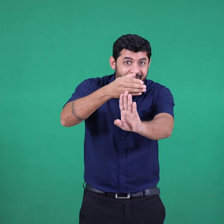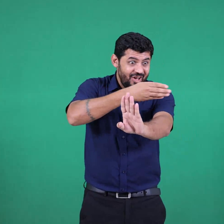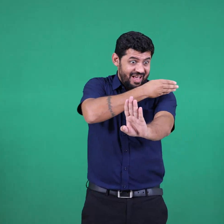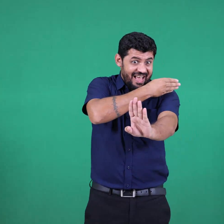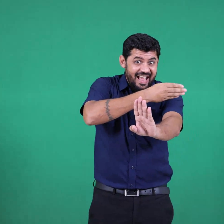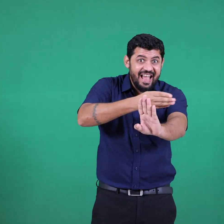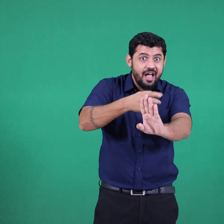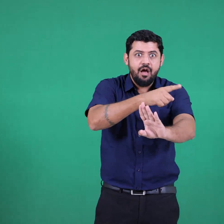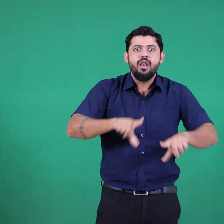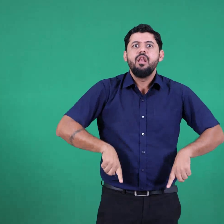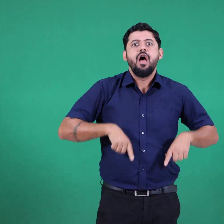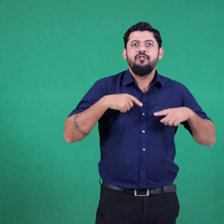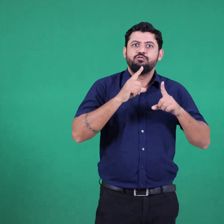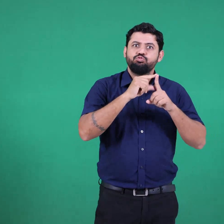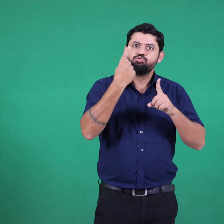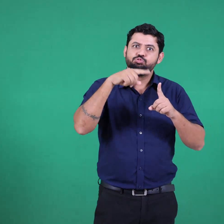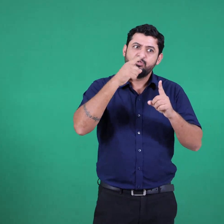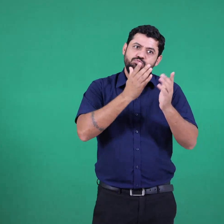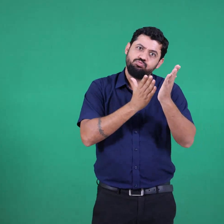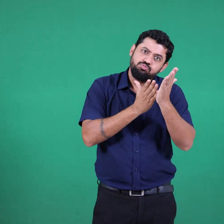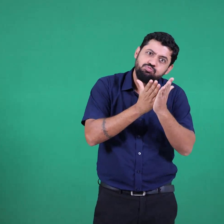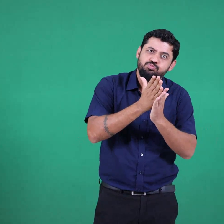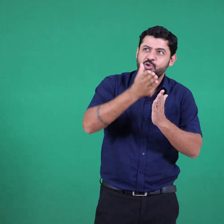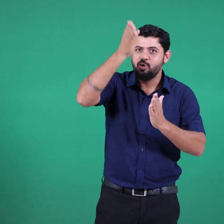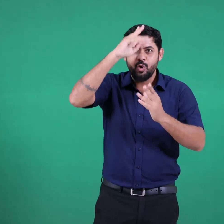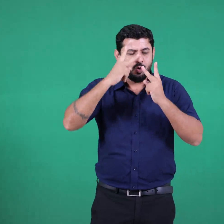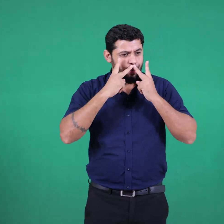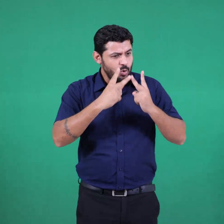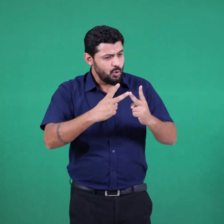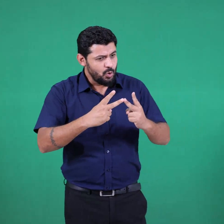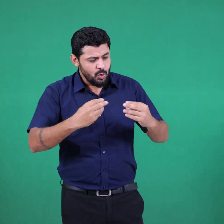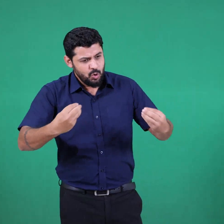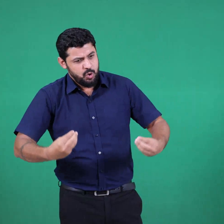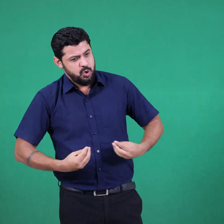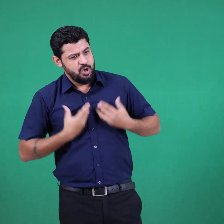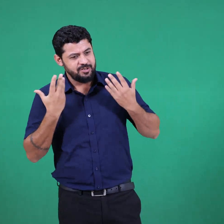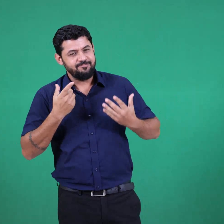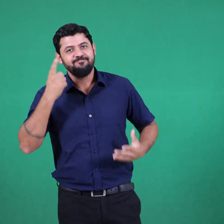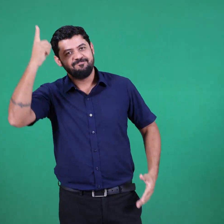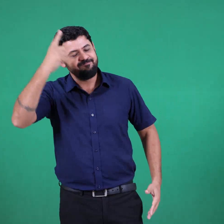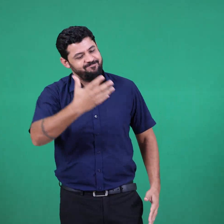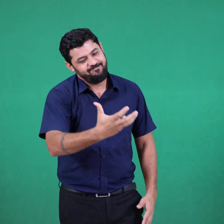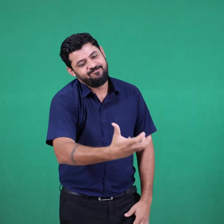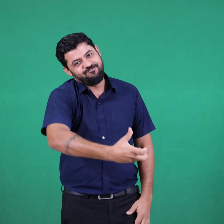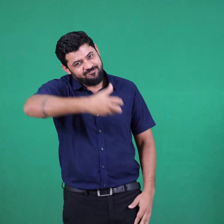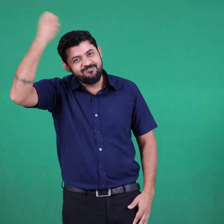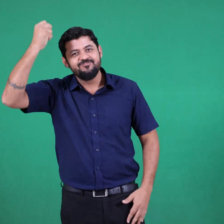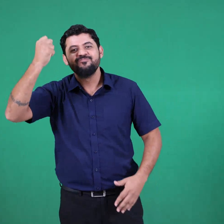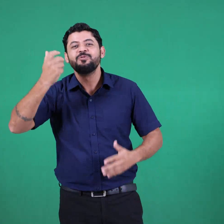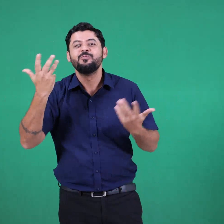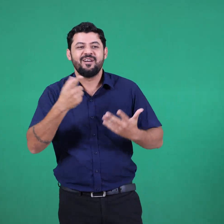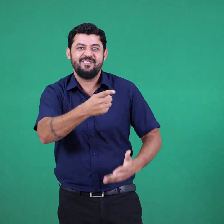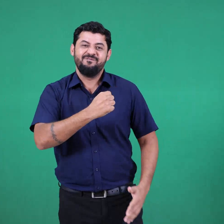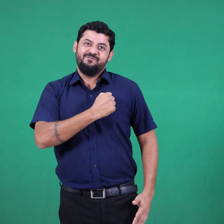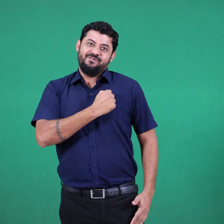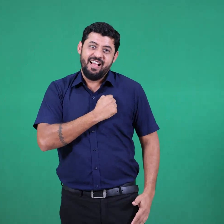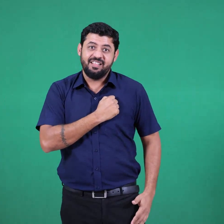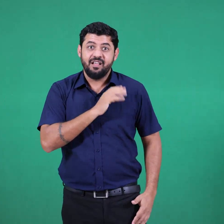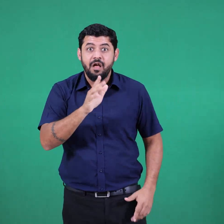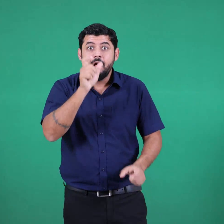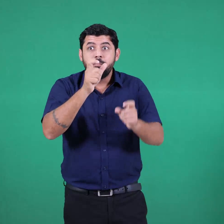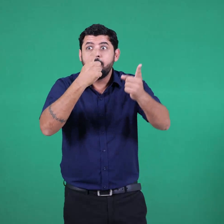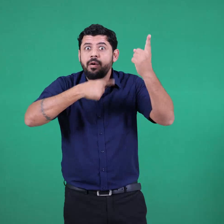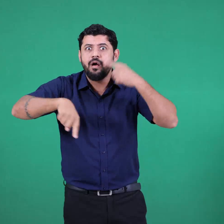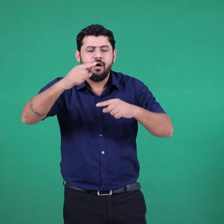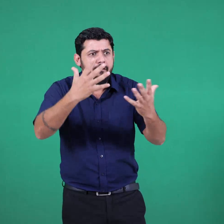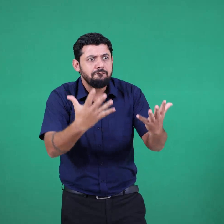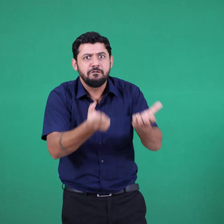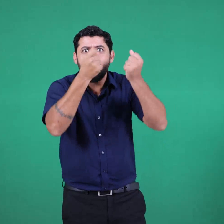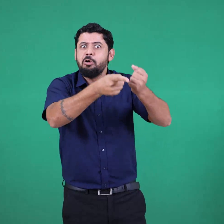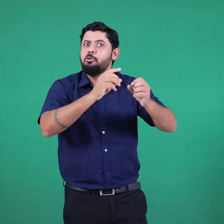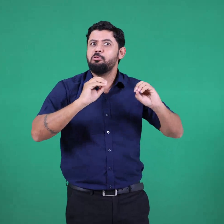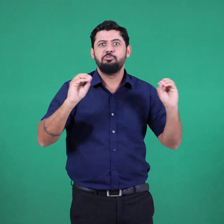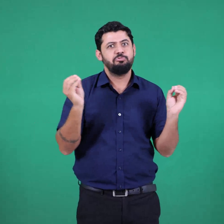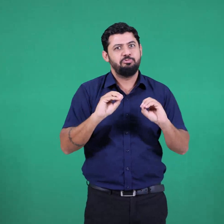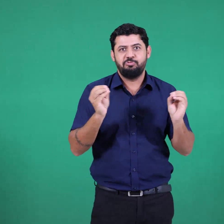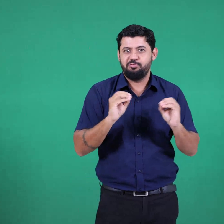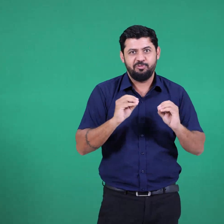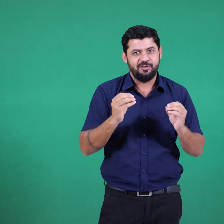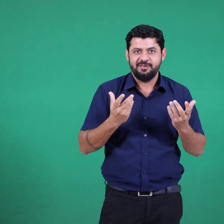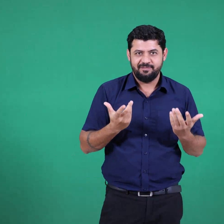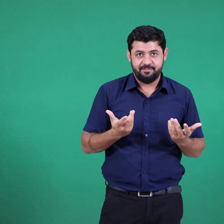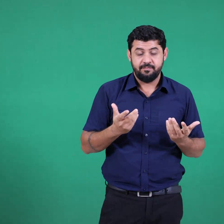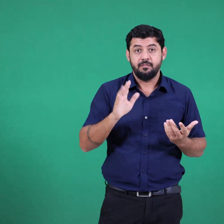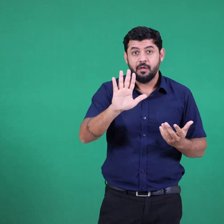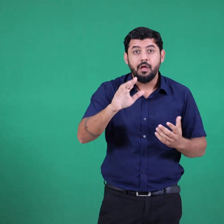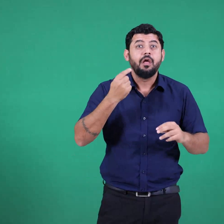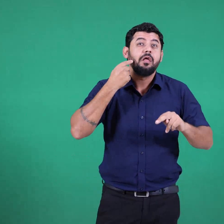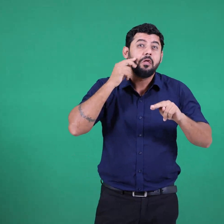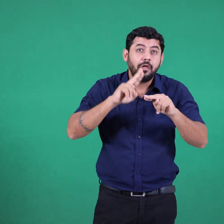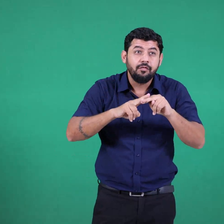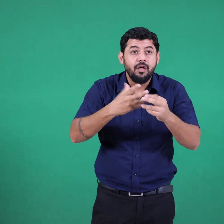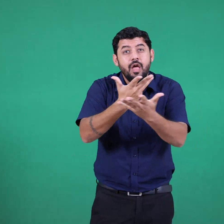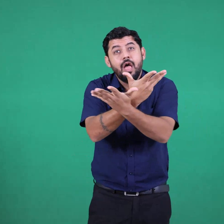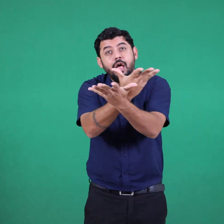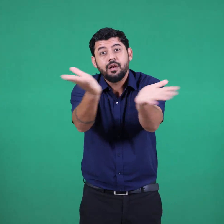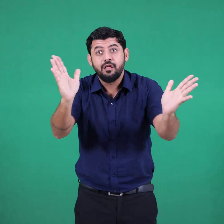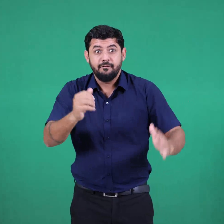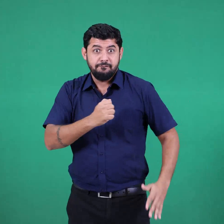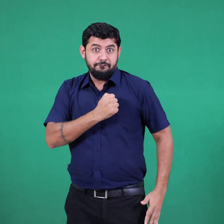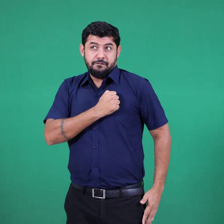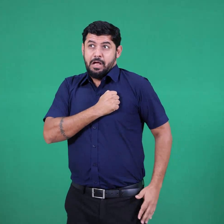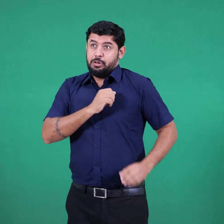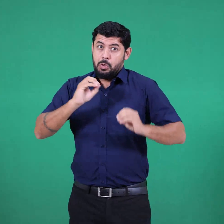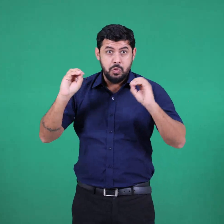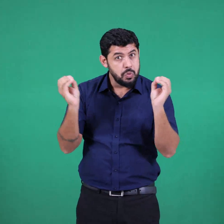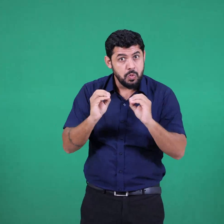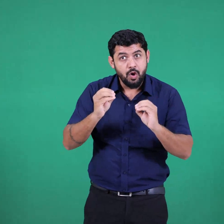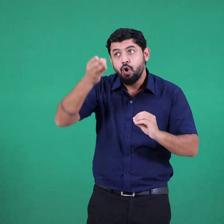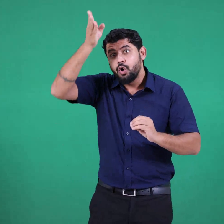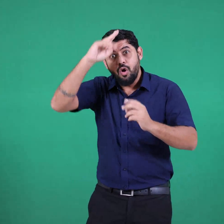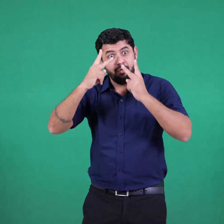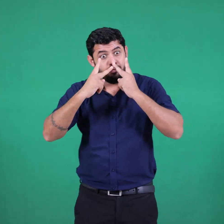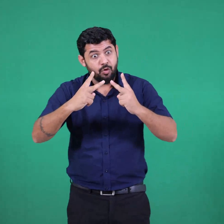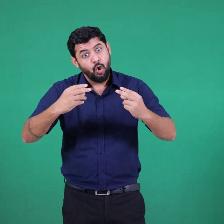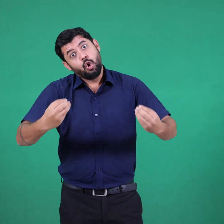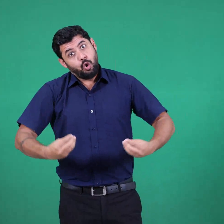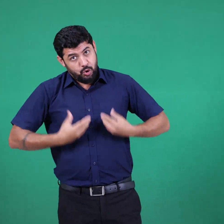For before he was taken, he was commended as one who pleased God.